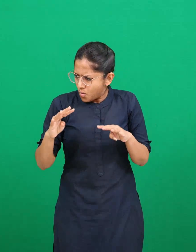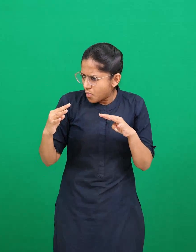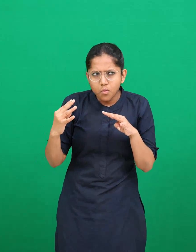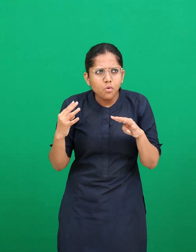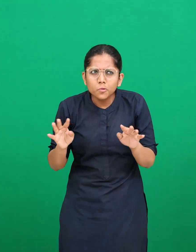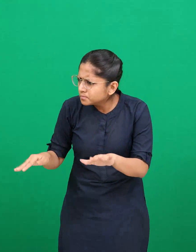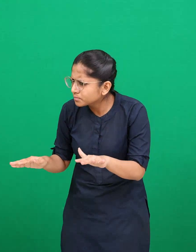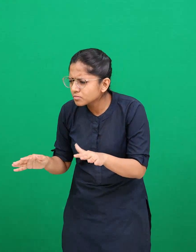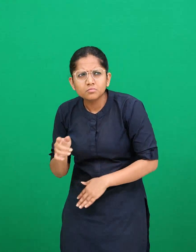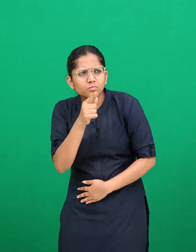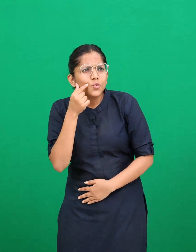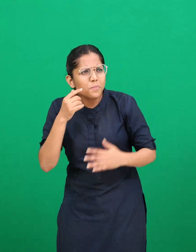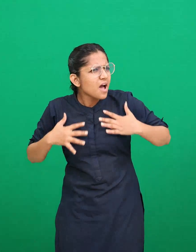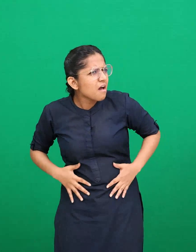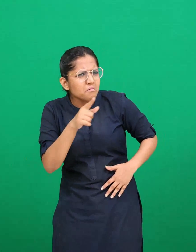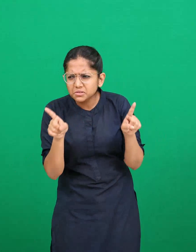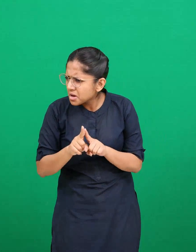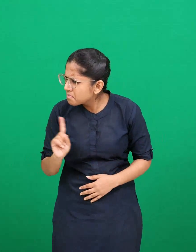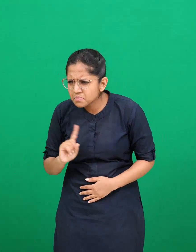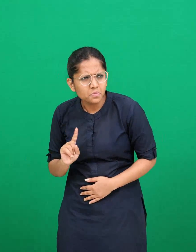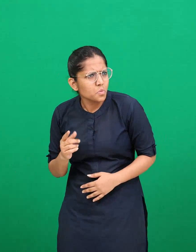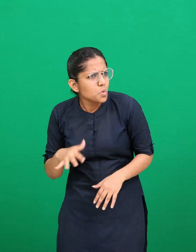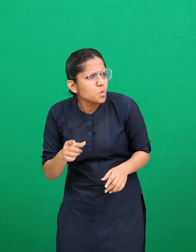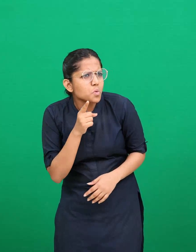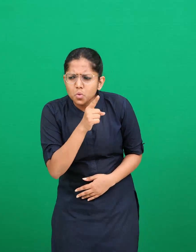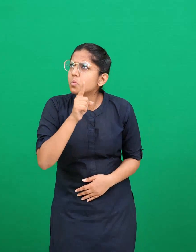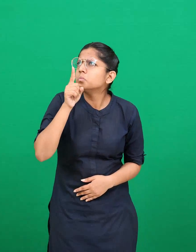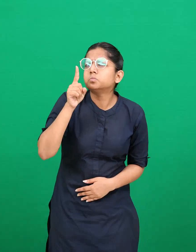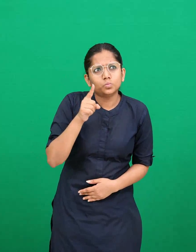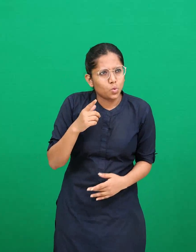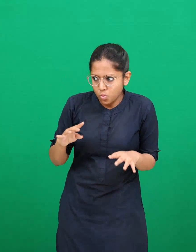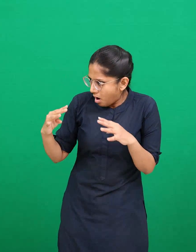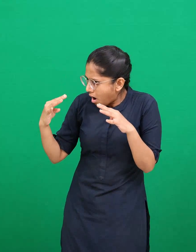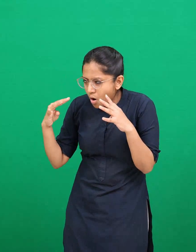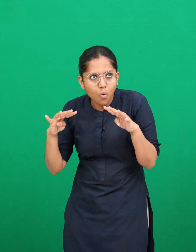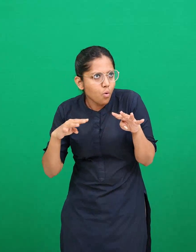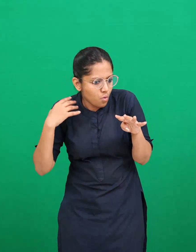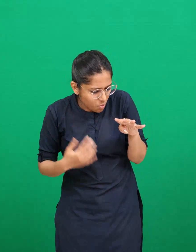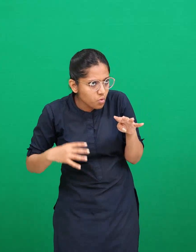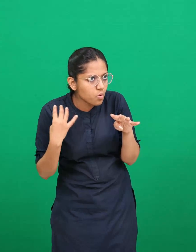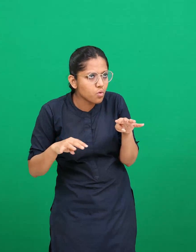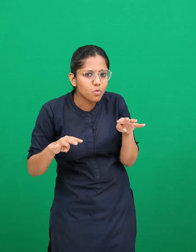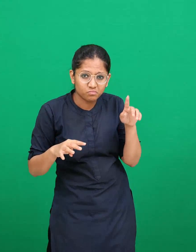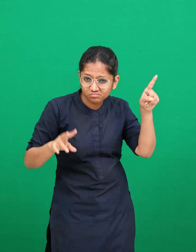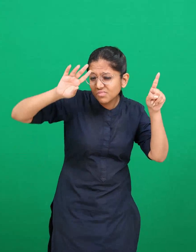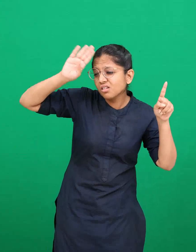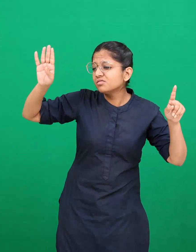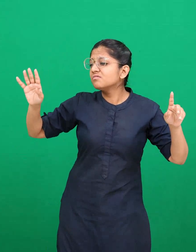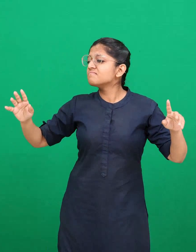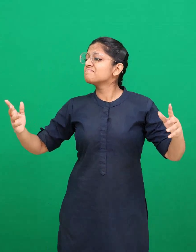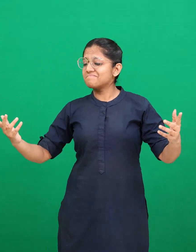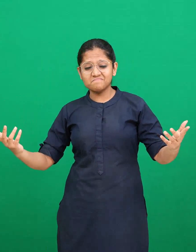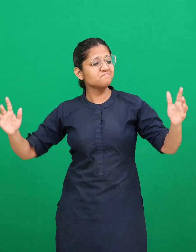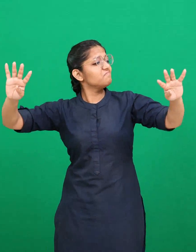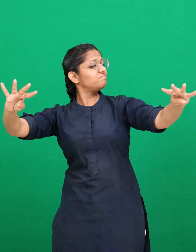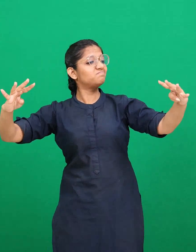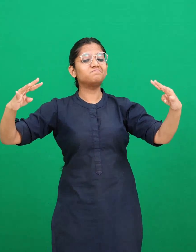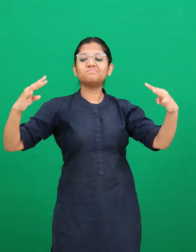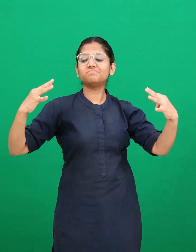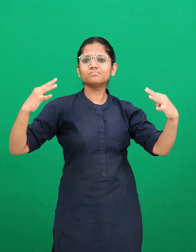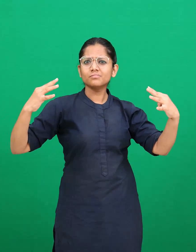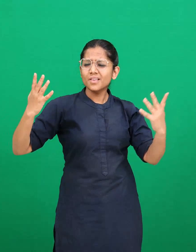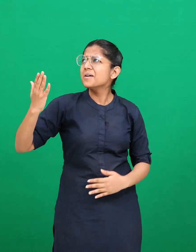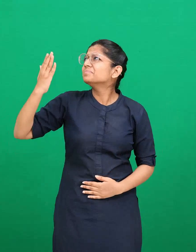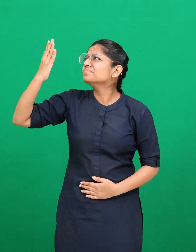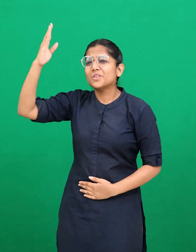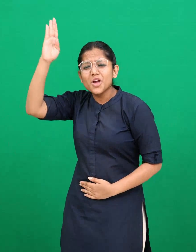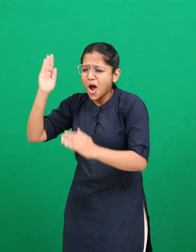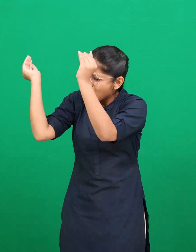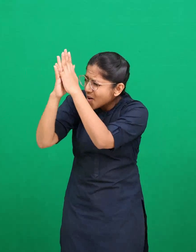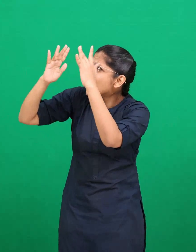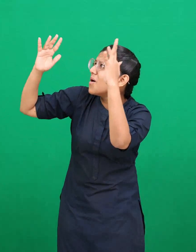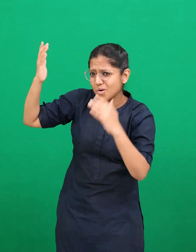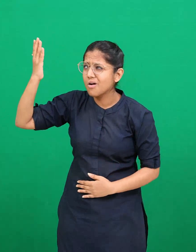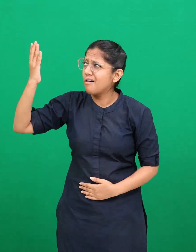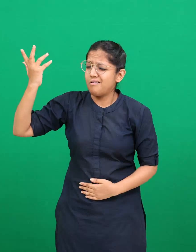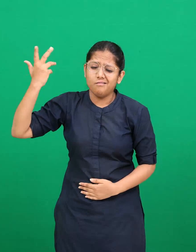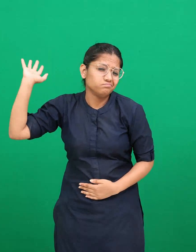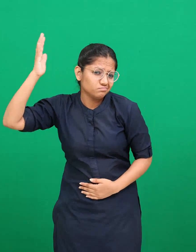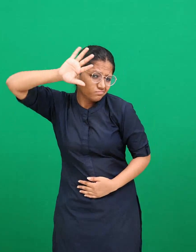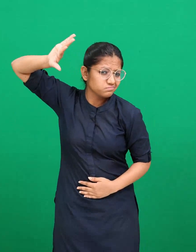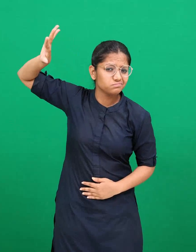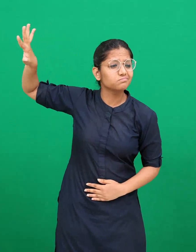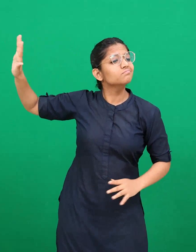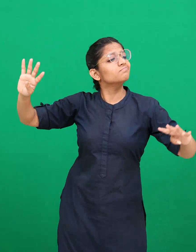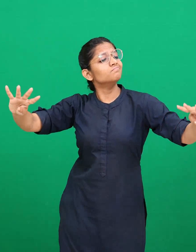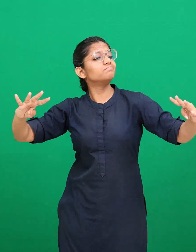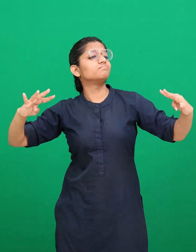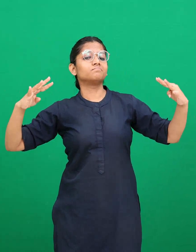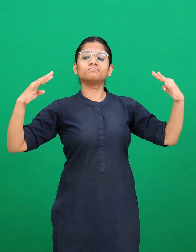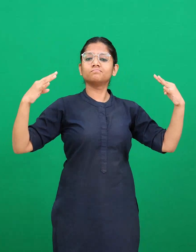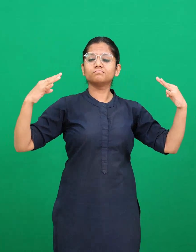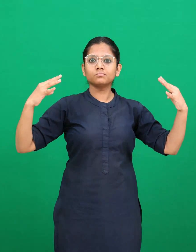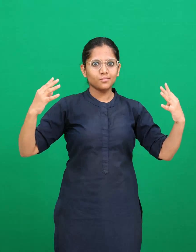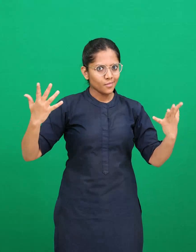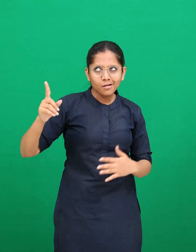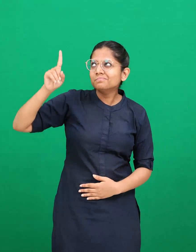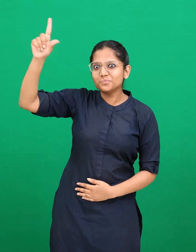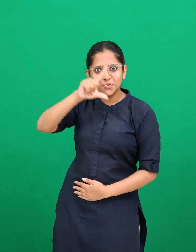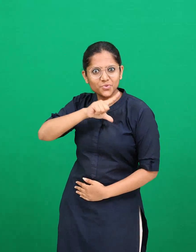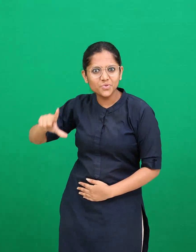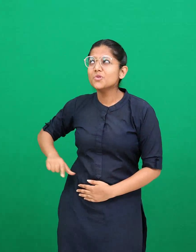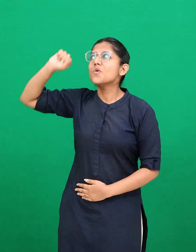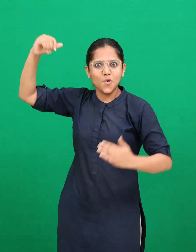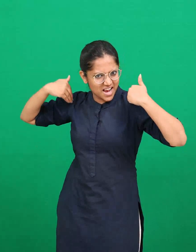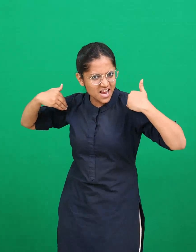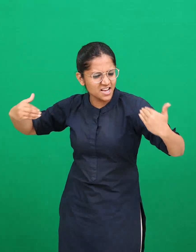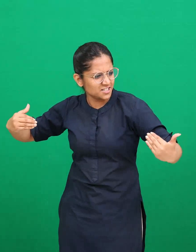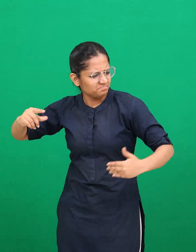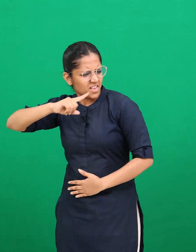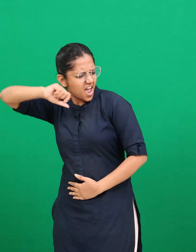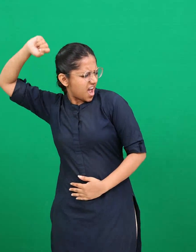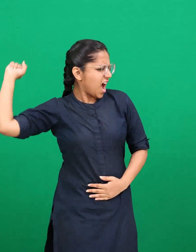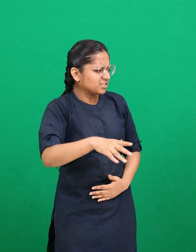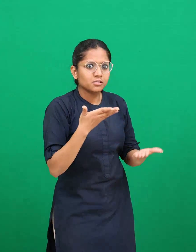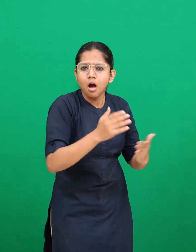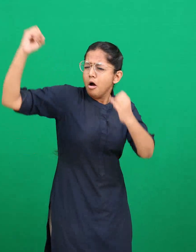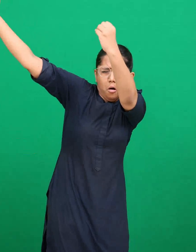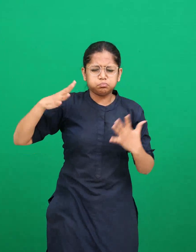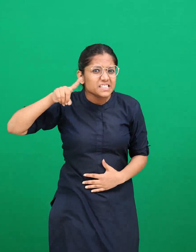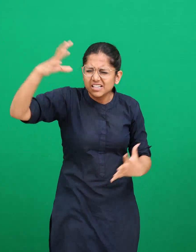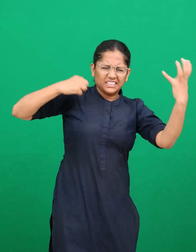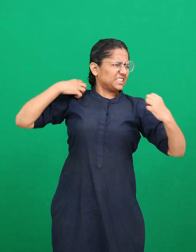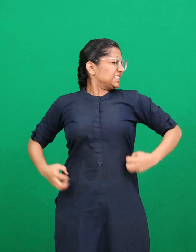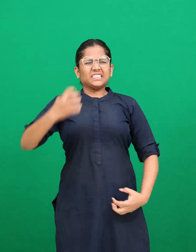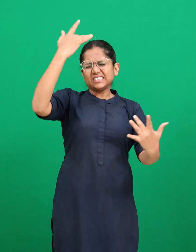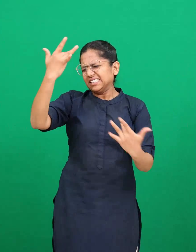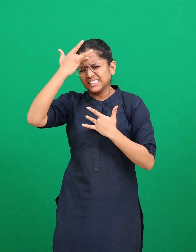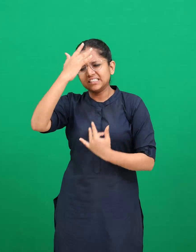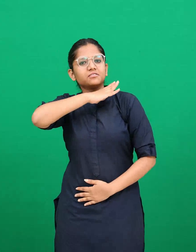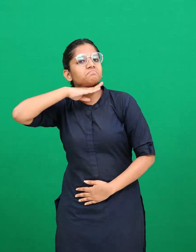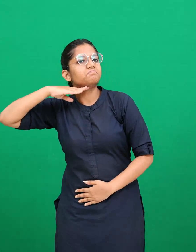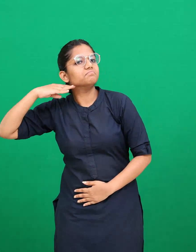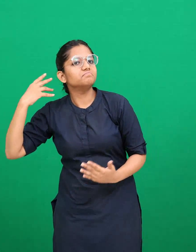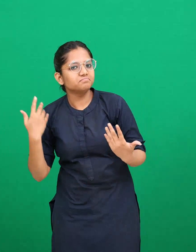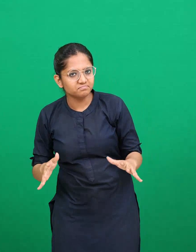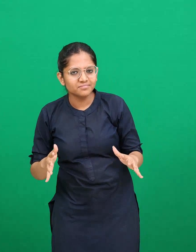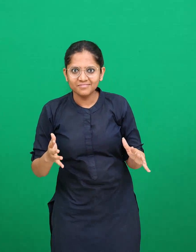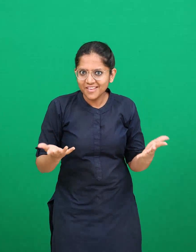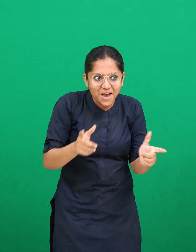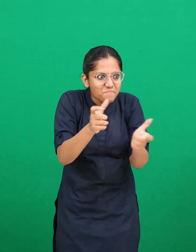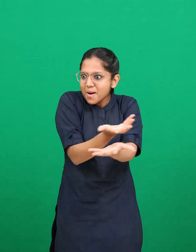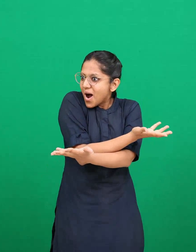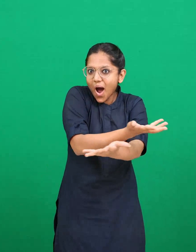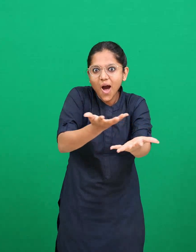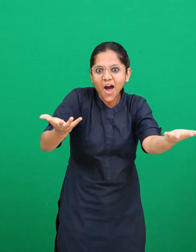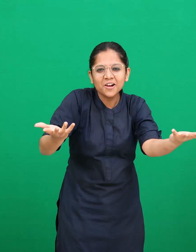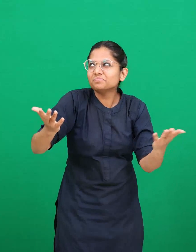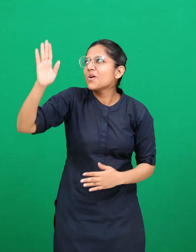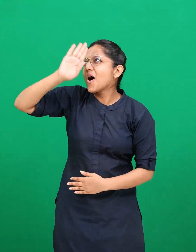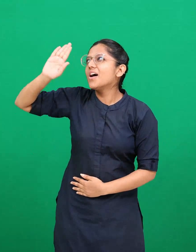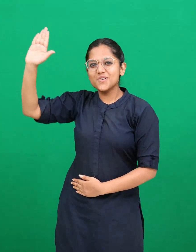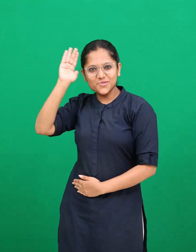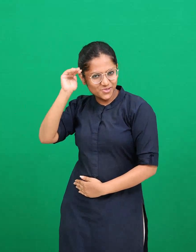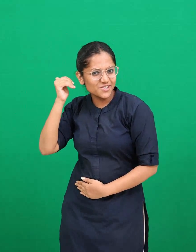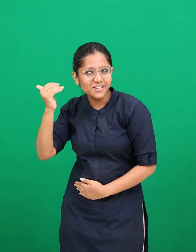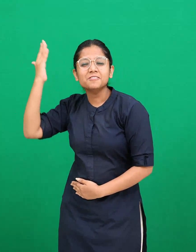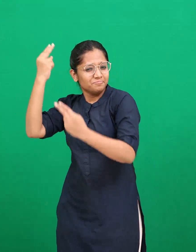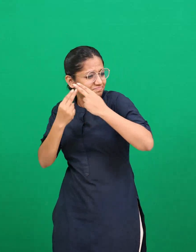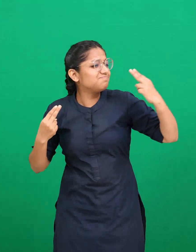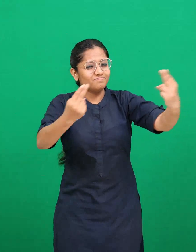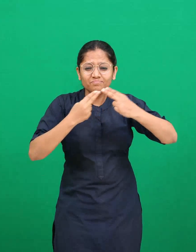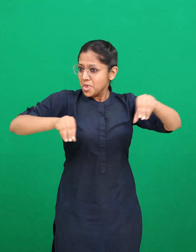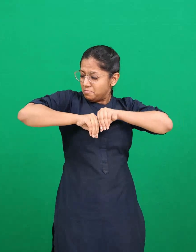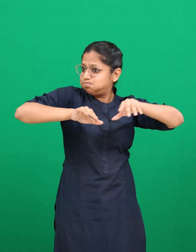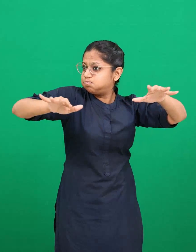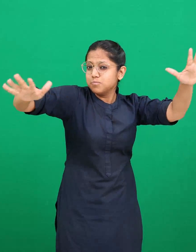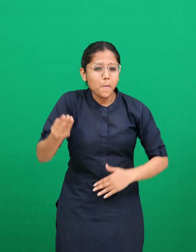Immediately, because Herod did not give glory to God, an angel of the Lord struck him down, and he was eaten by worms and died.